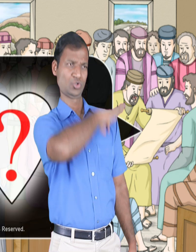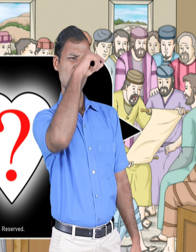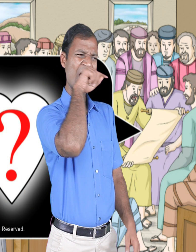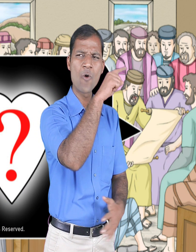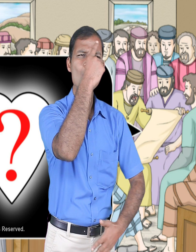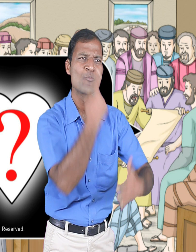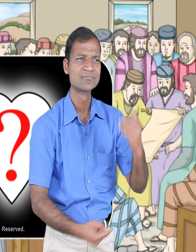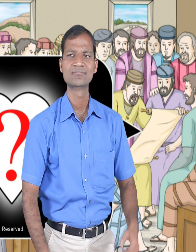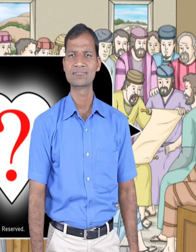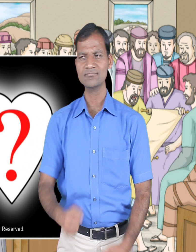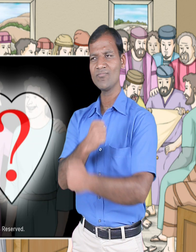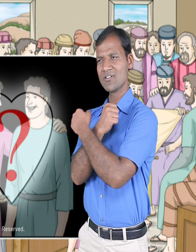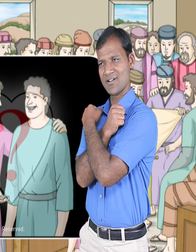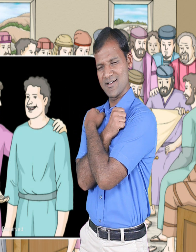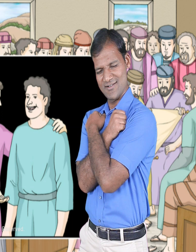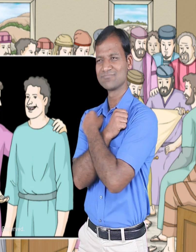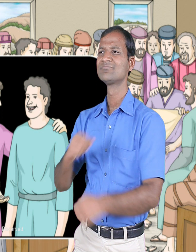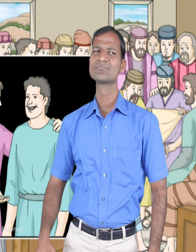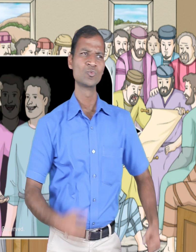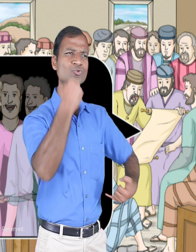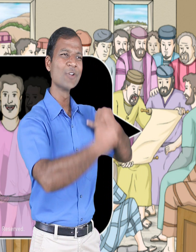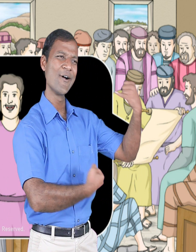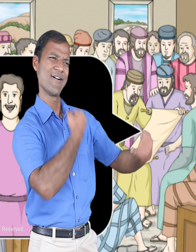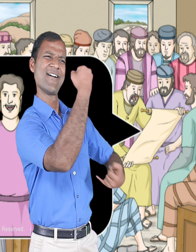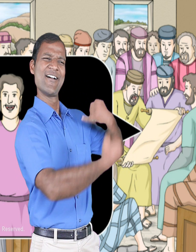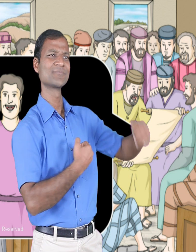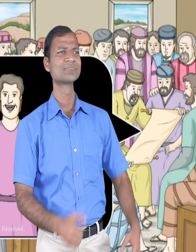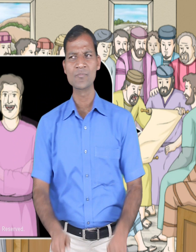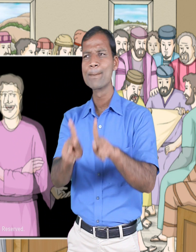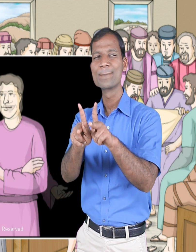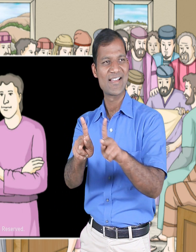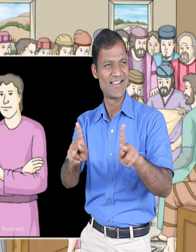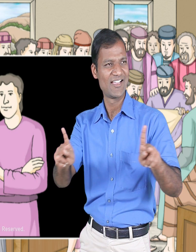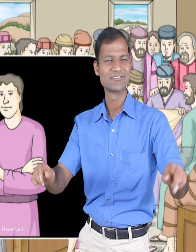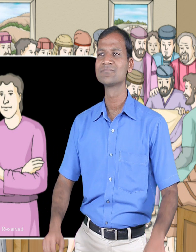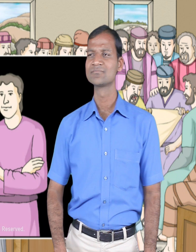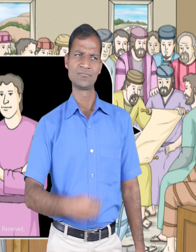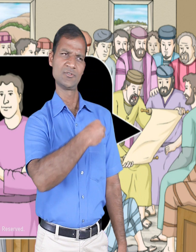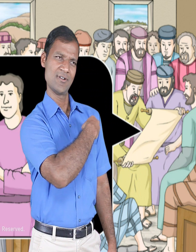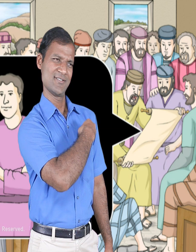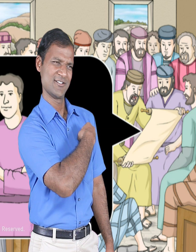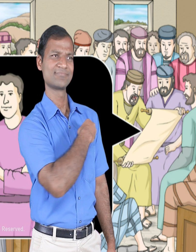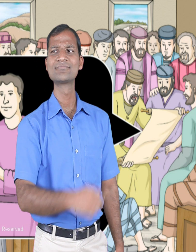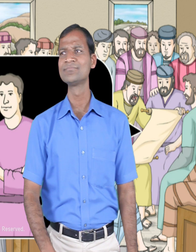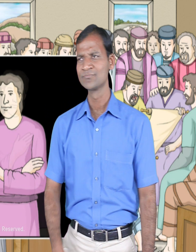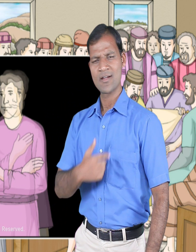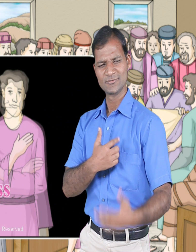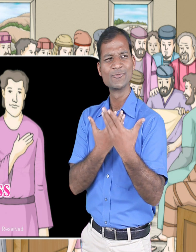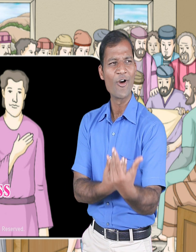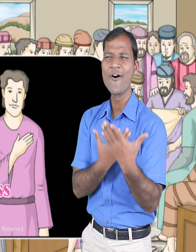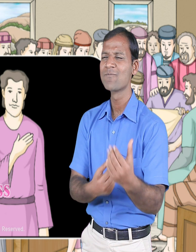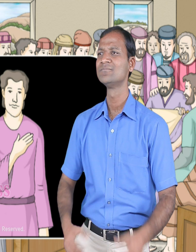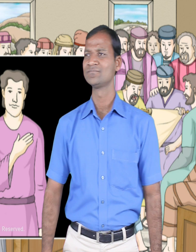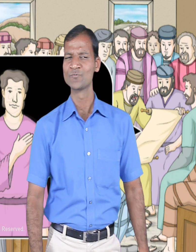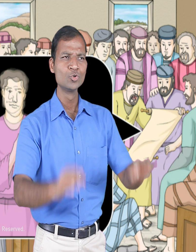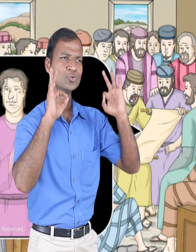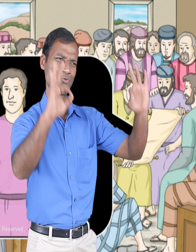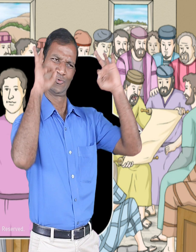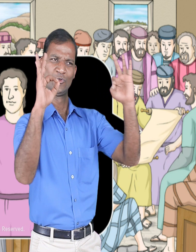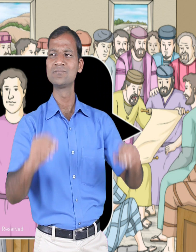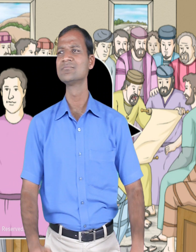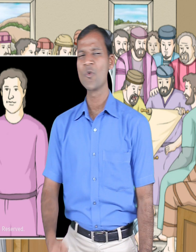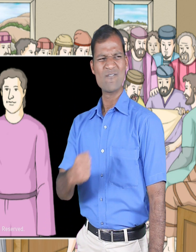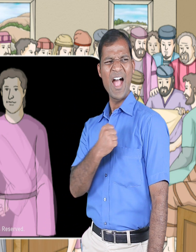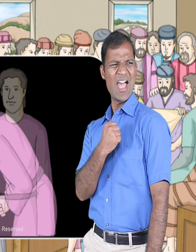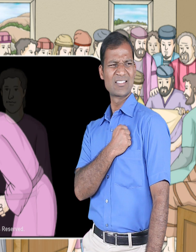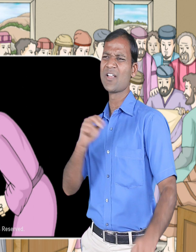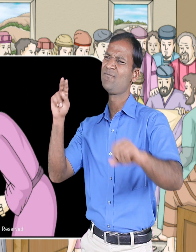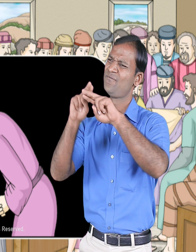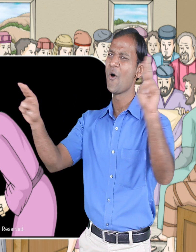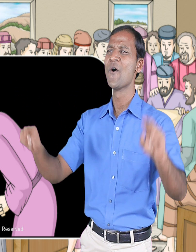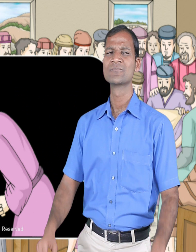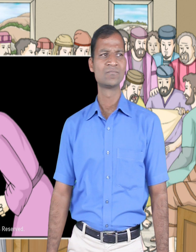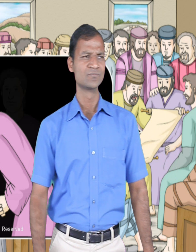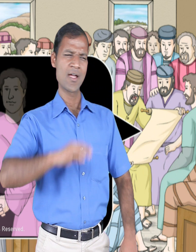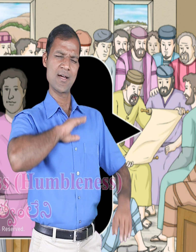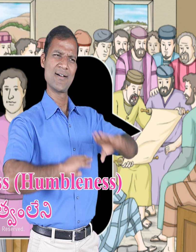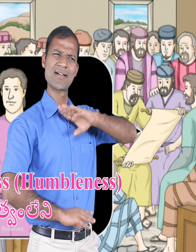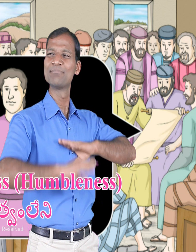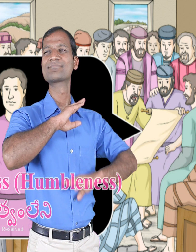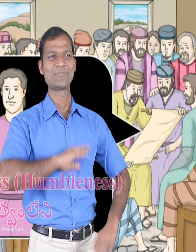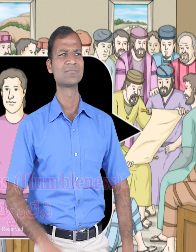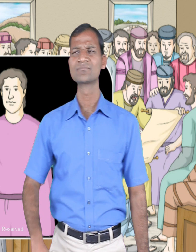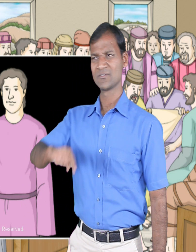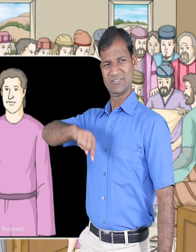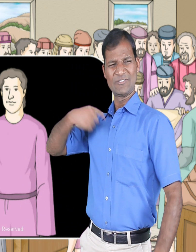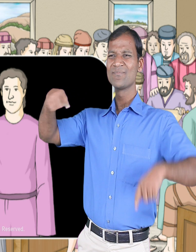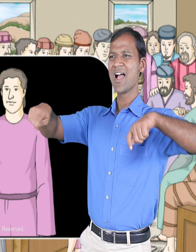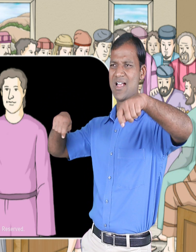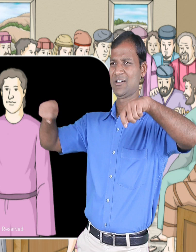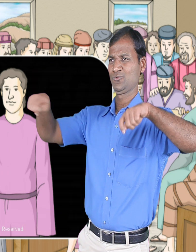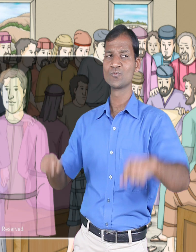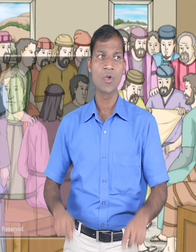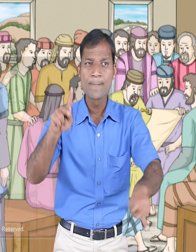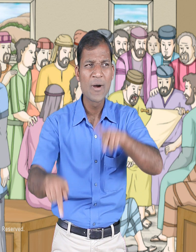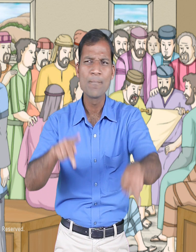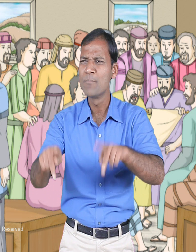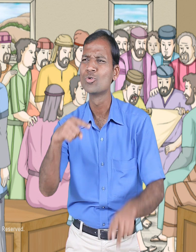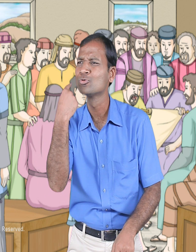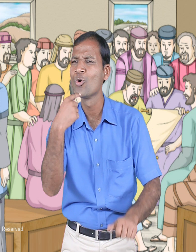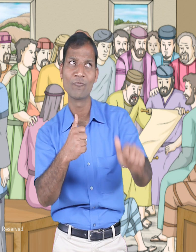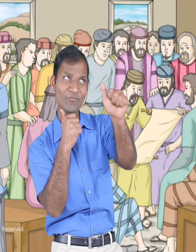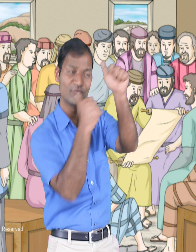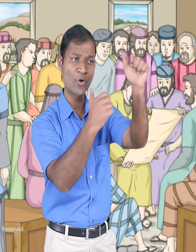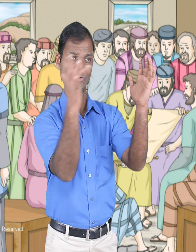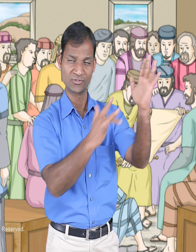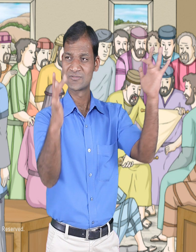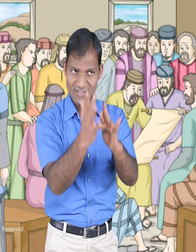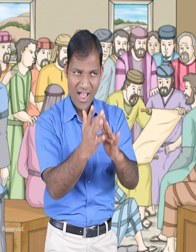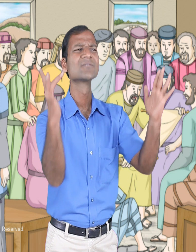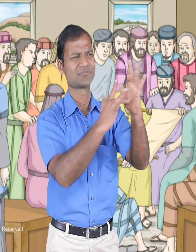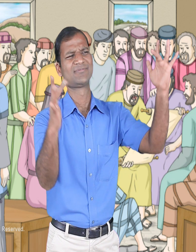But the fruit of the Spirit is love, joy, peace, patience, kindness, goodness, faithfulness, gentleness, and self-control.